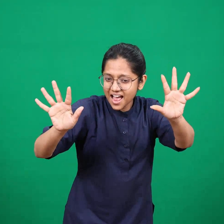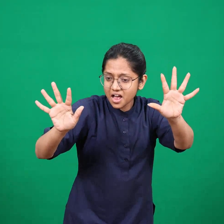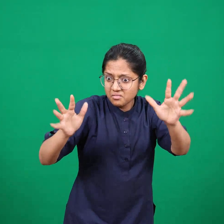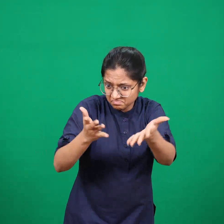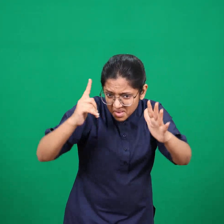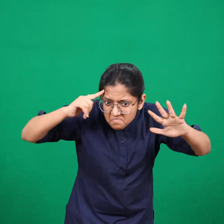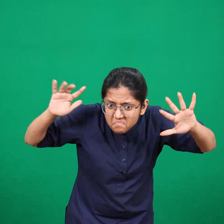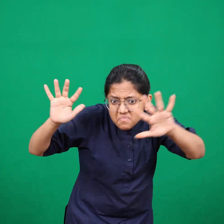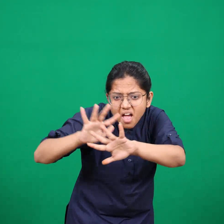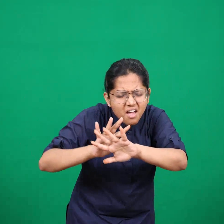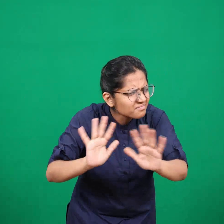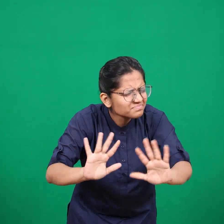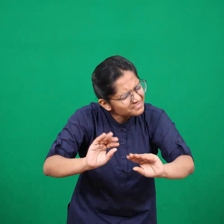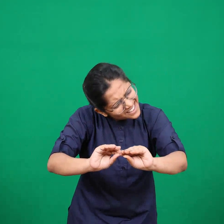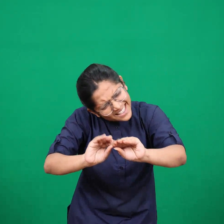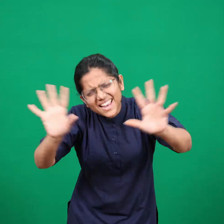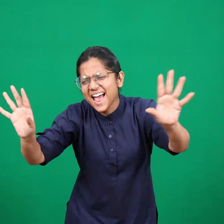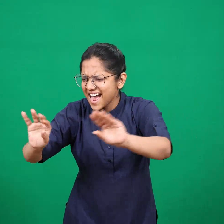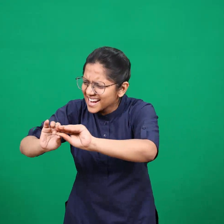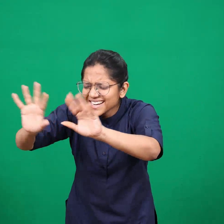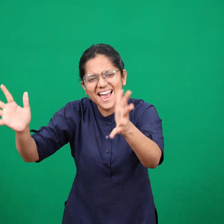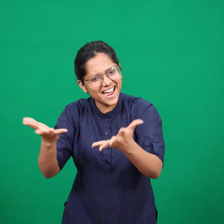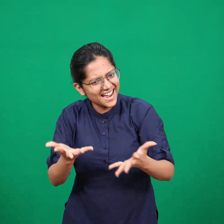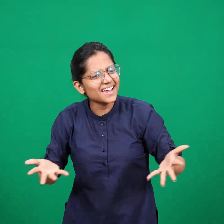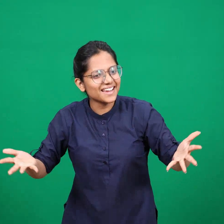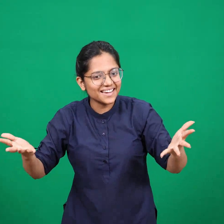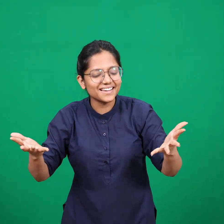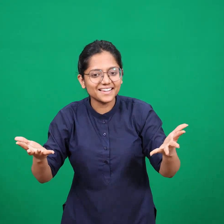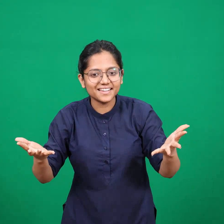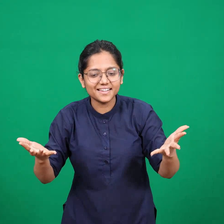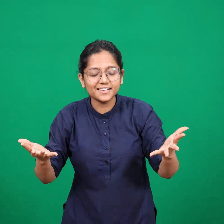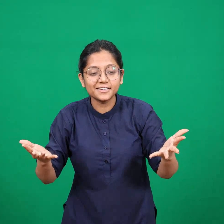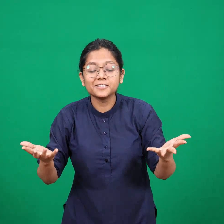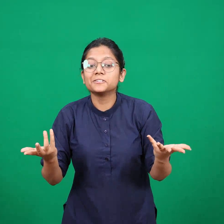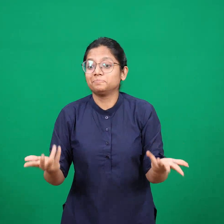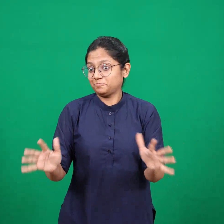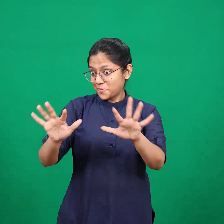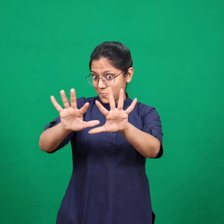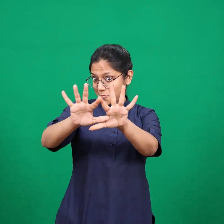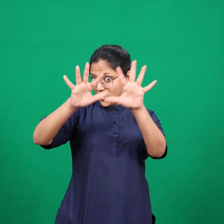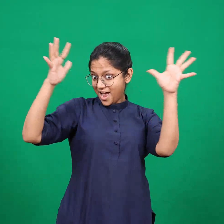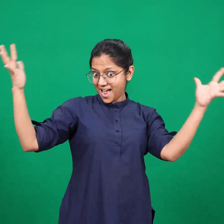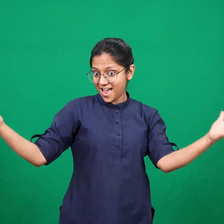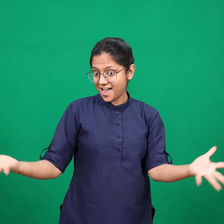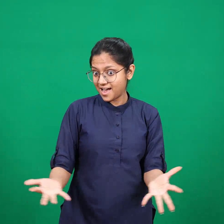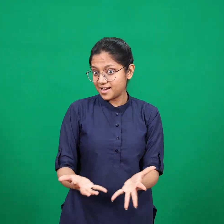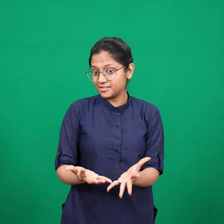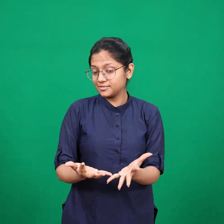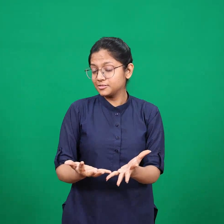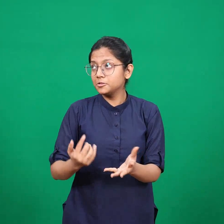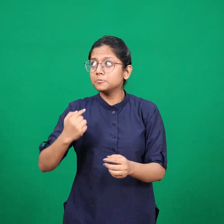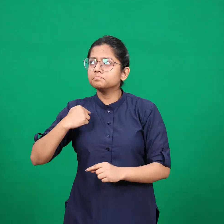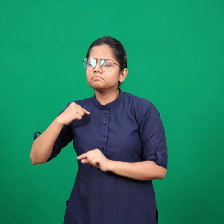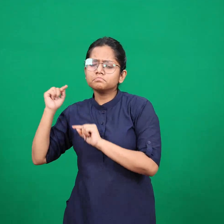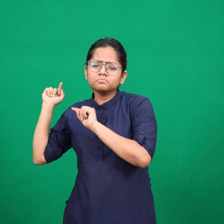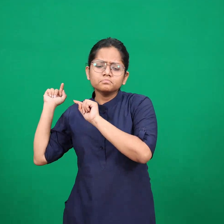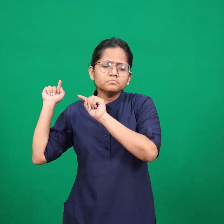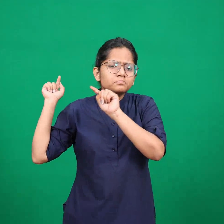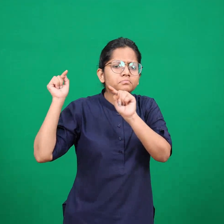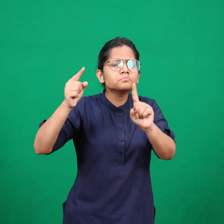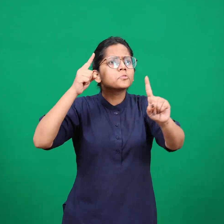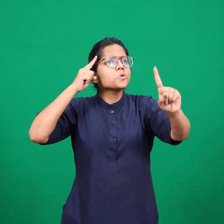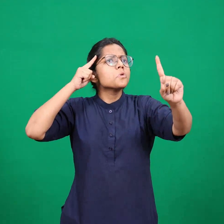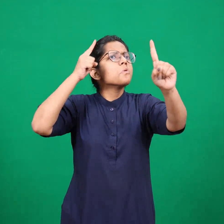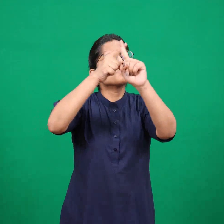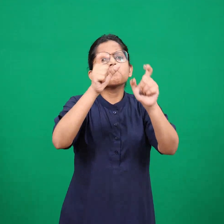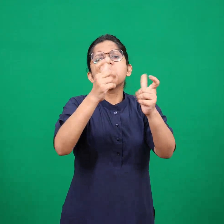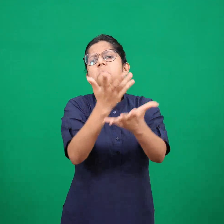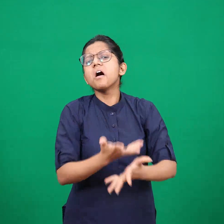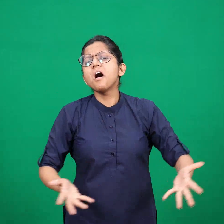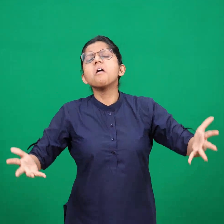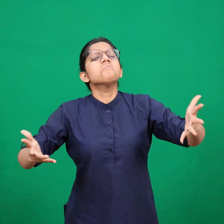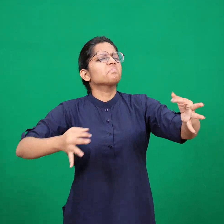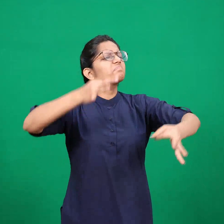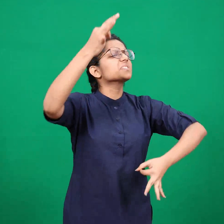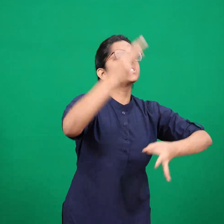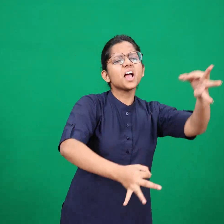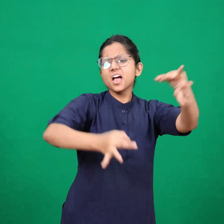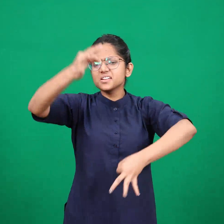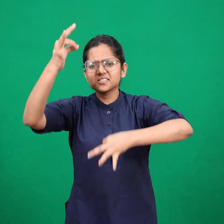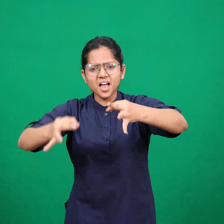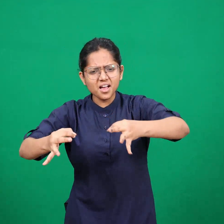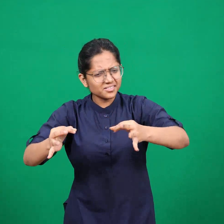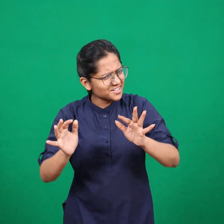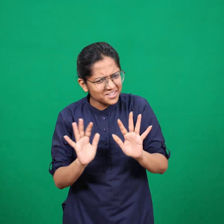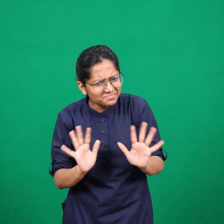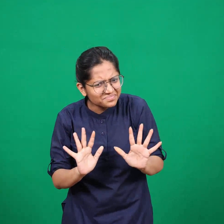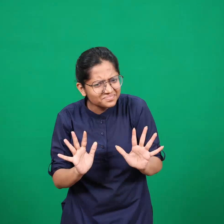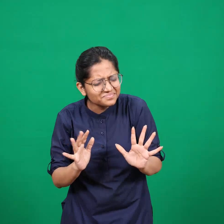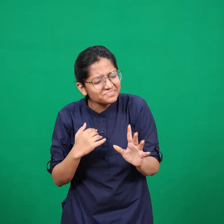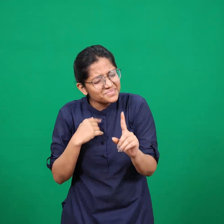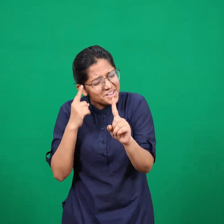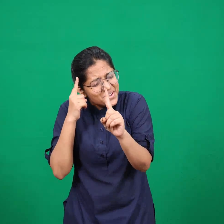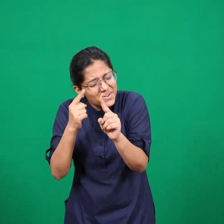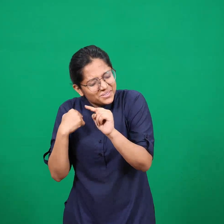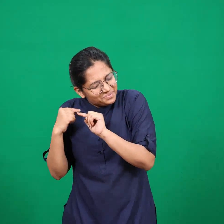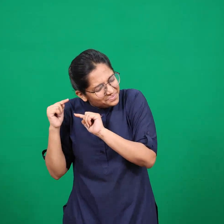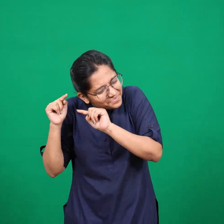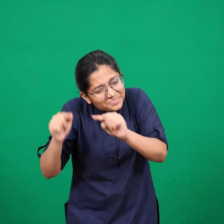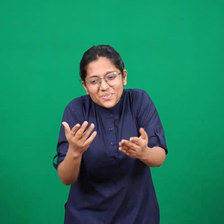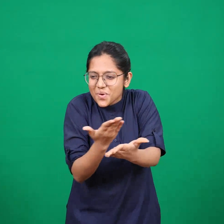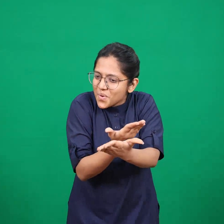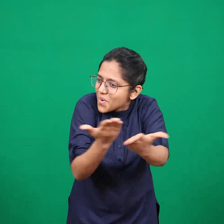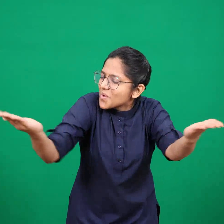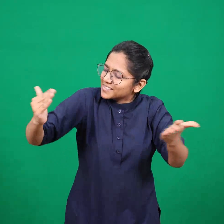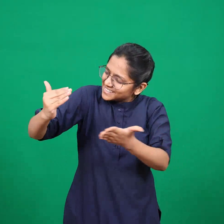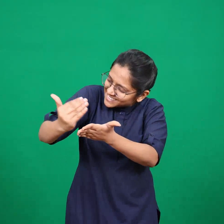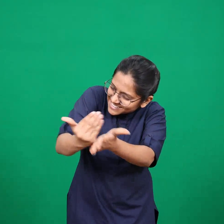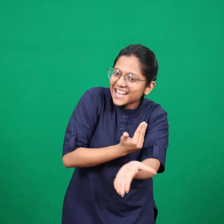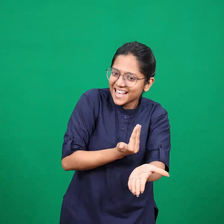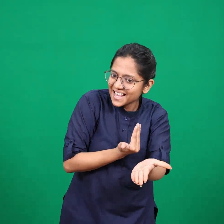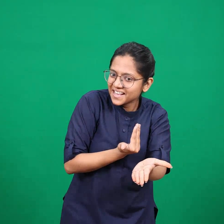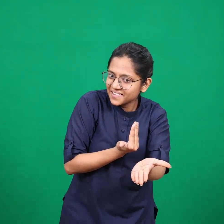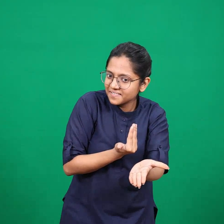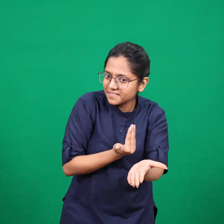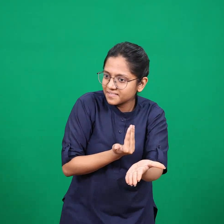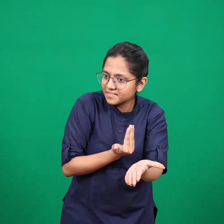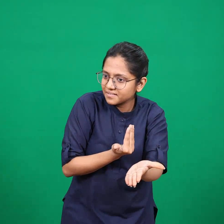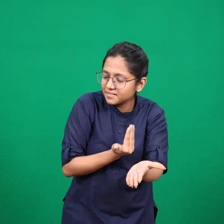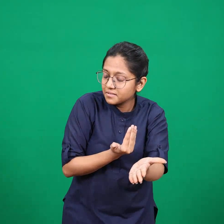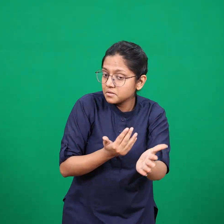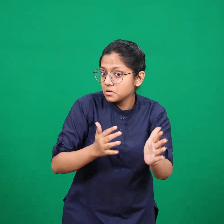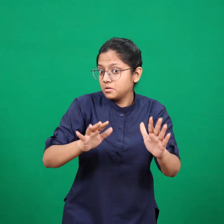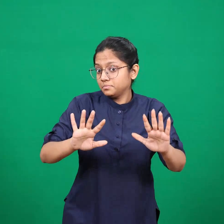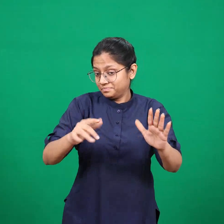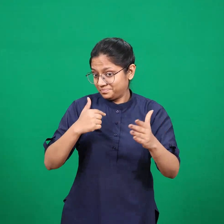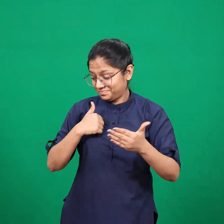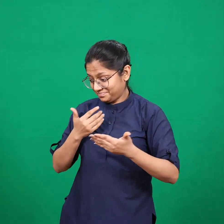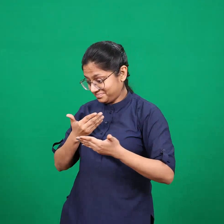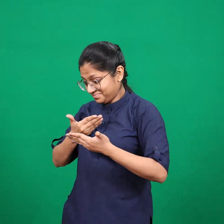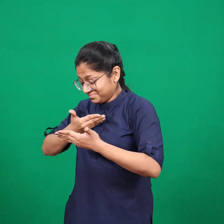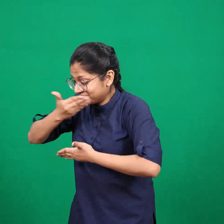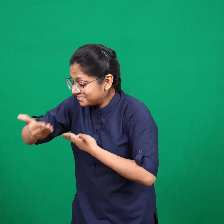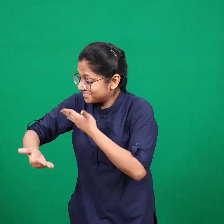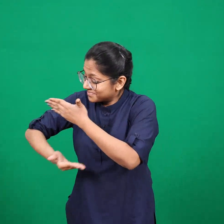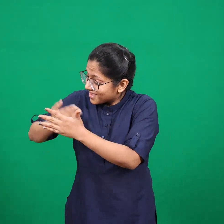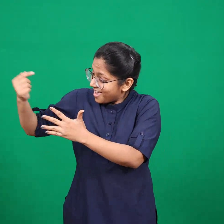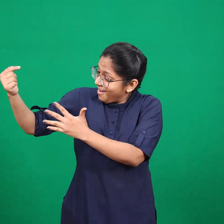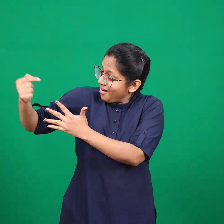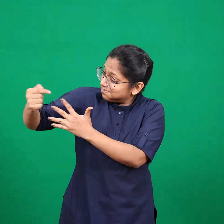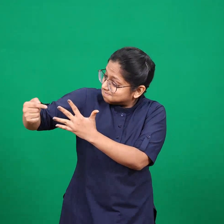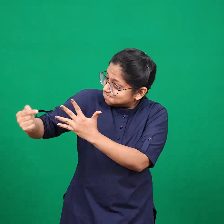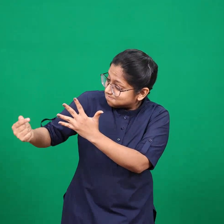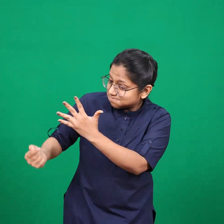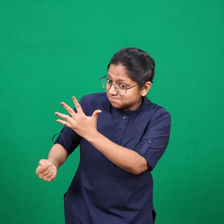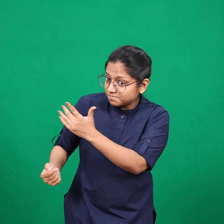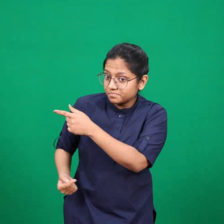As for anyone who hears My words and does not keep them, I do not judge him.